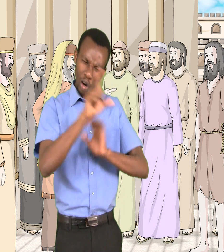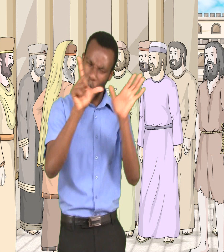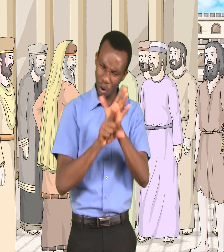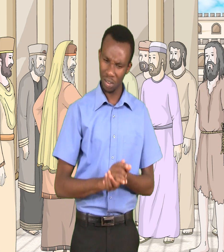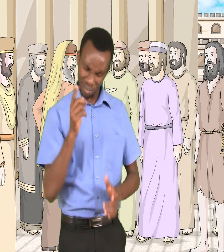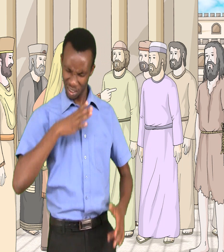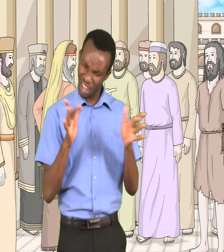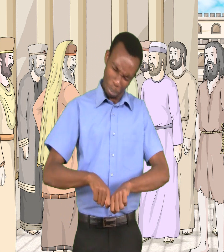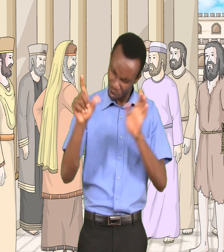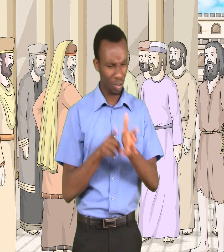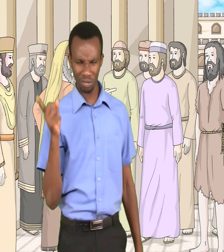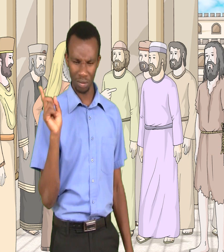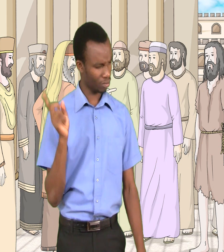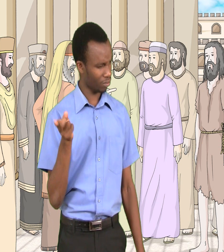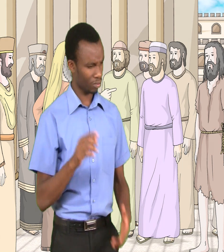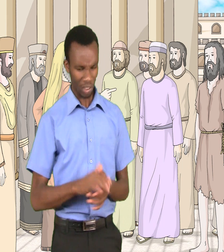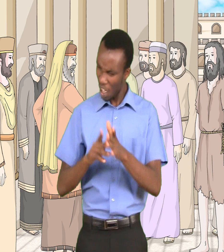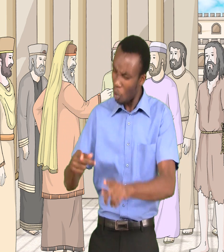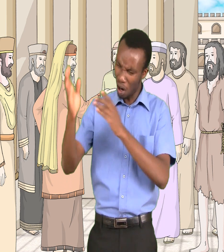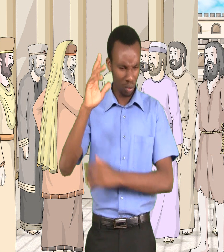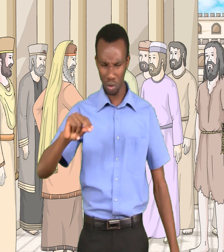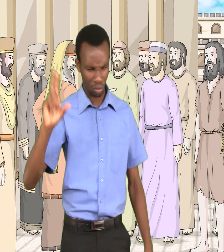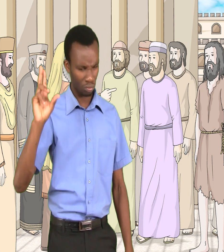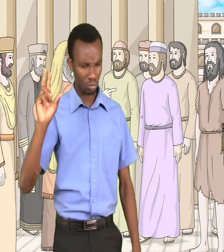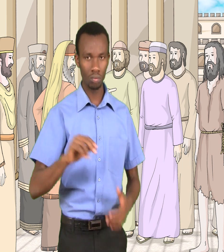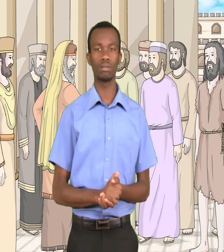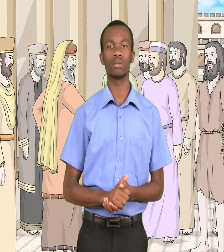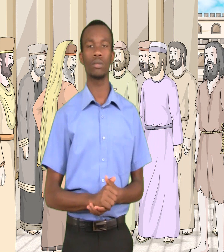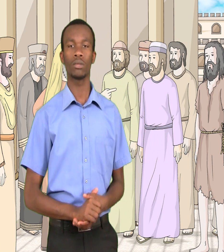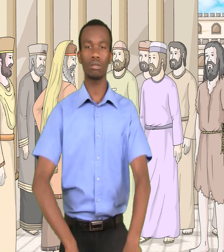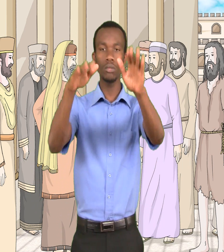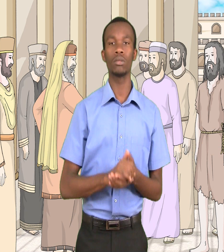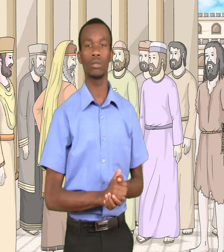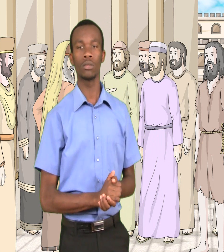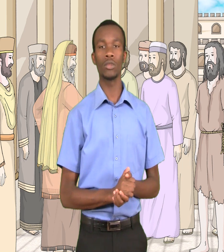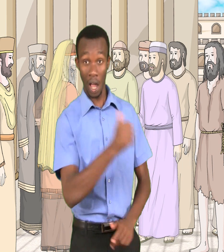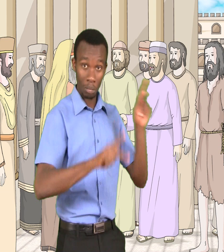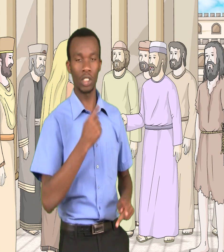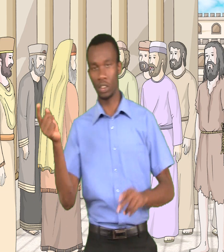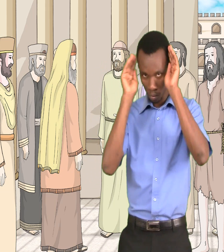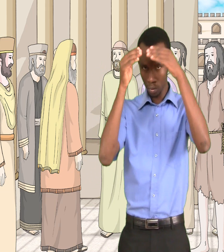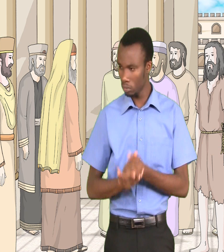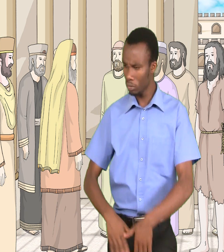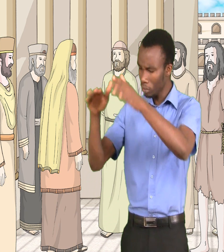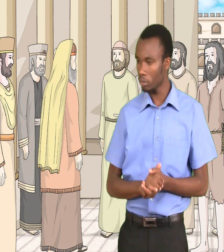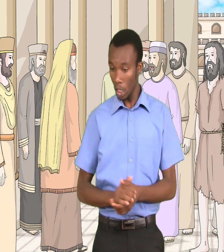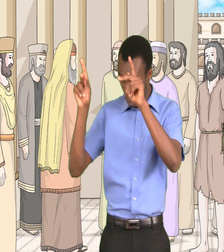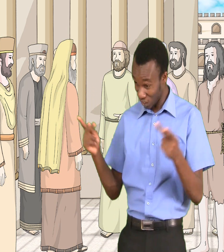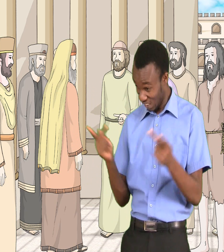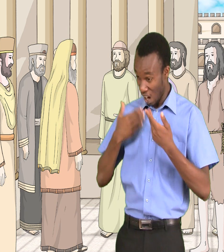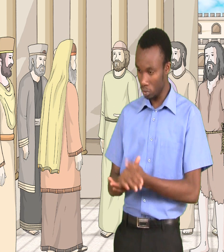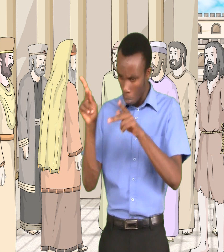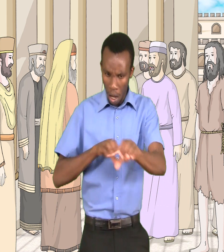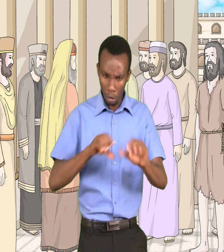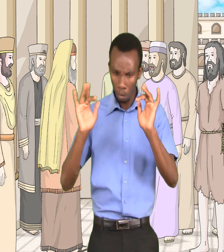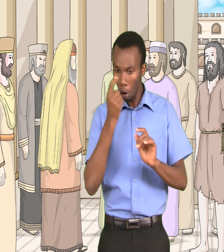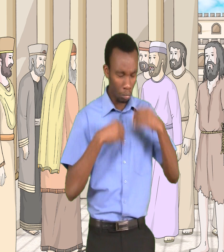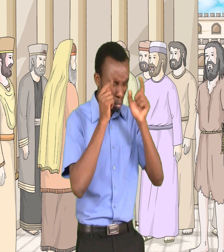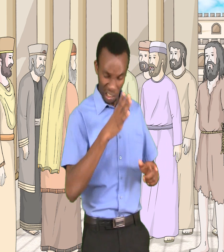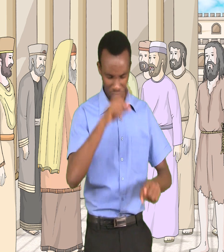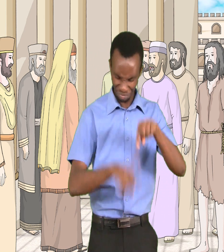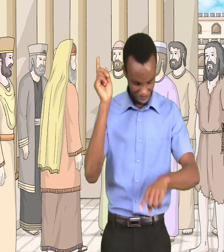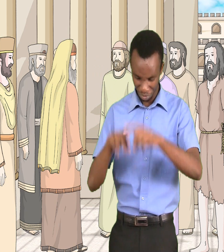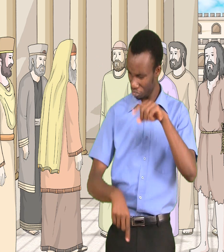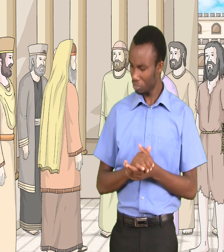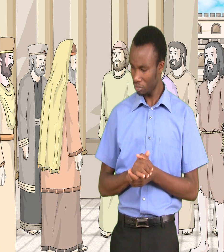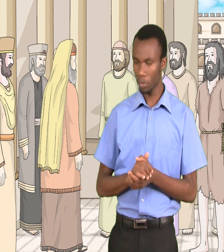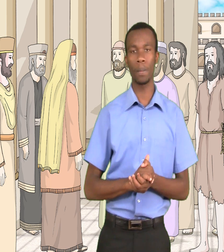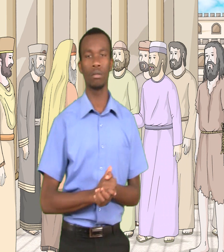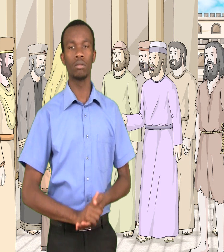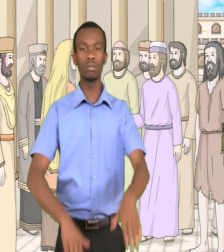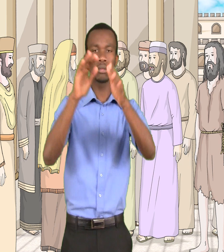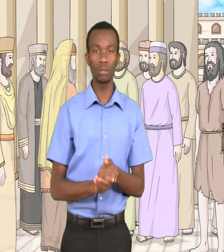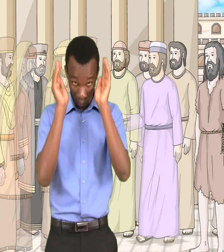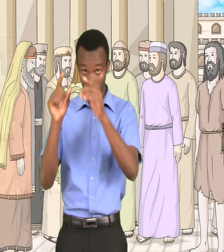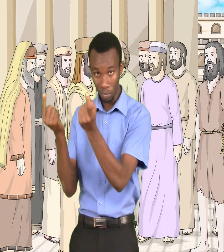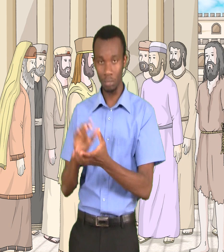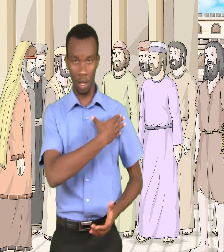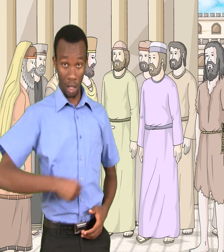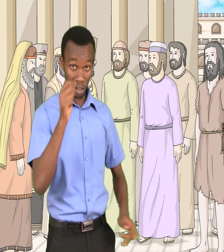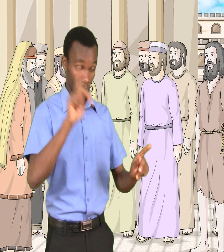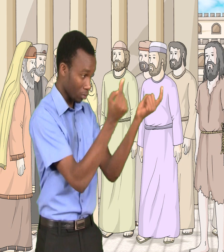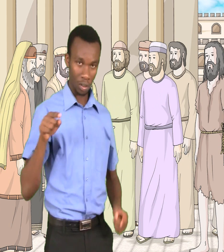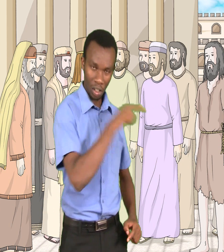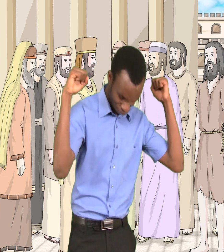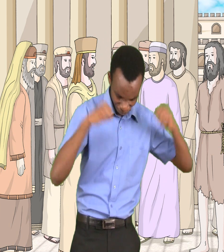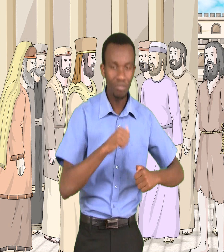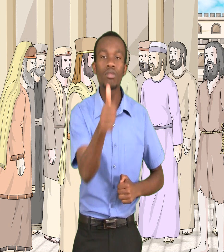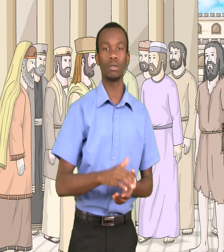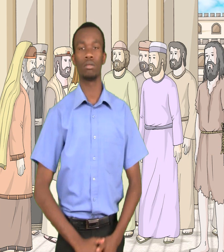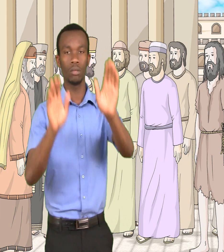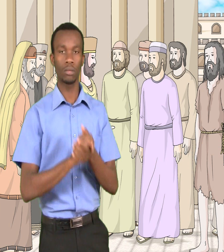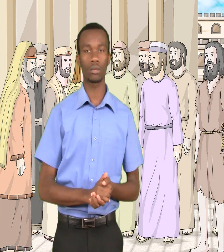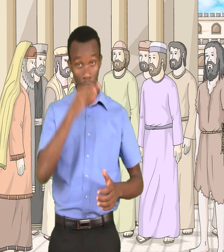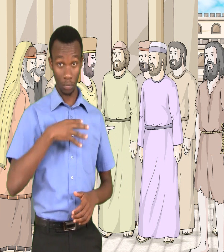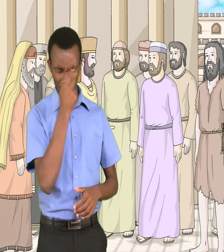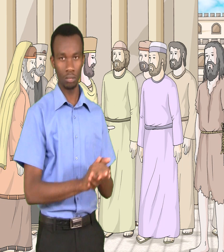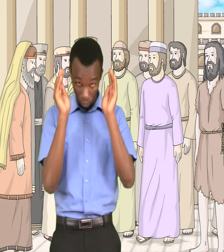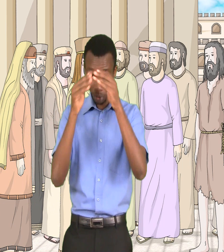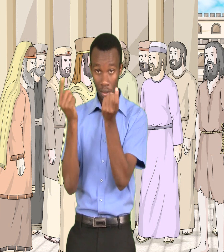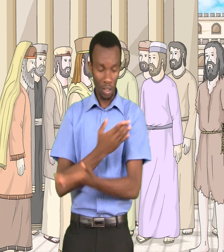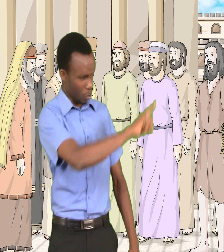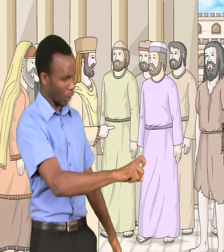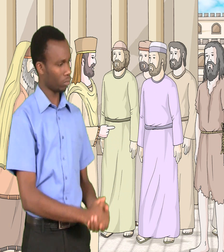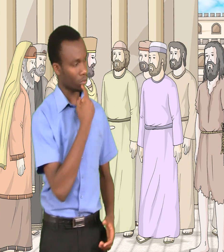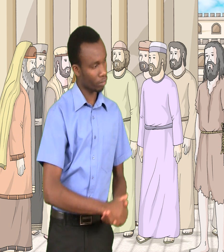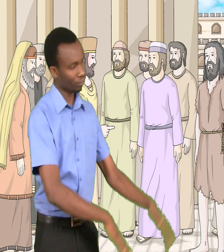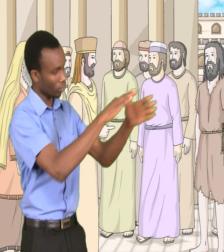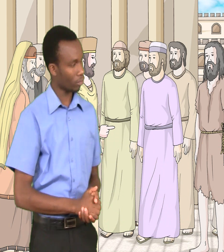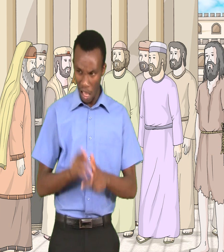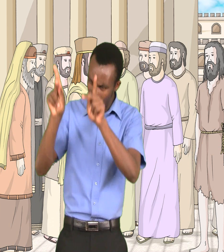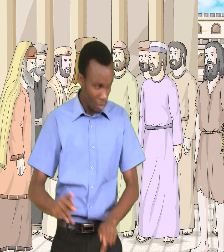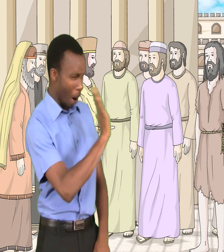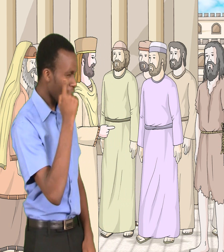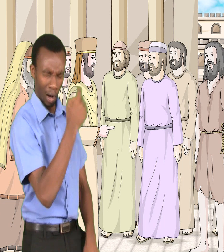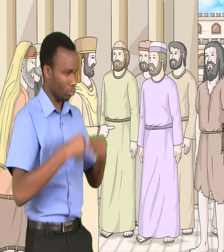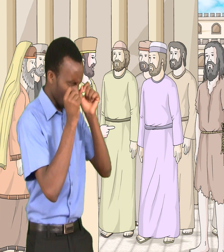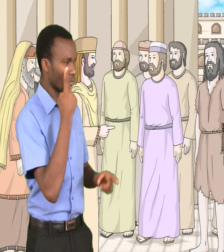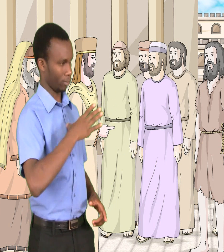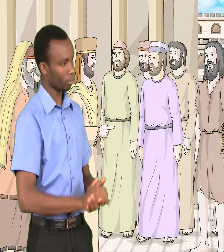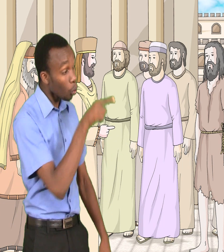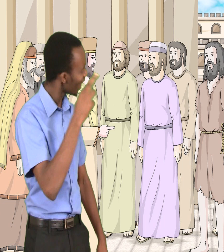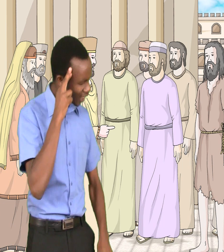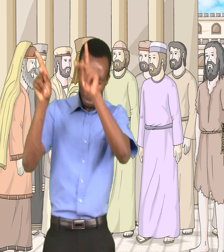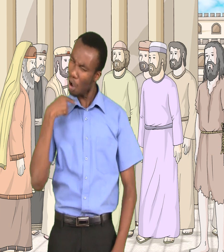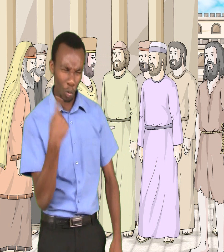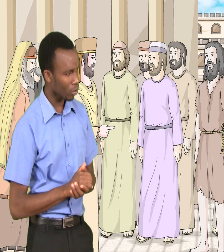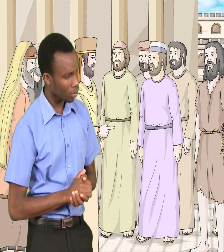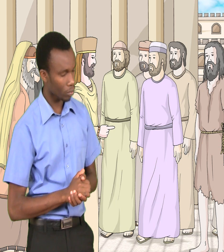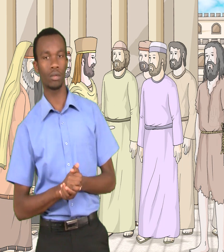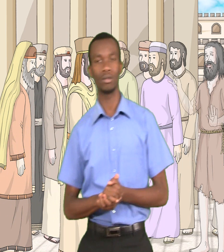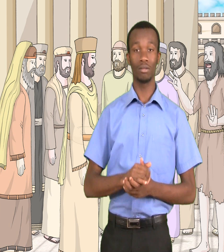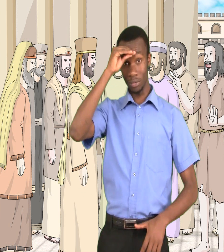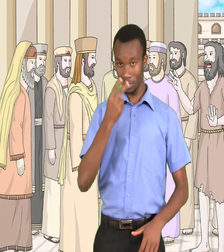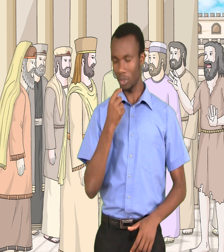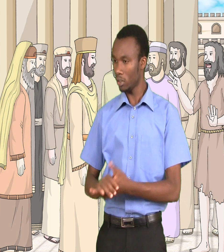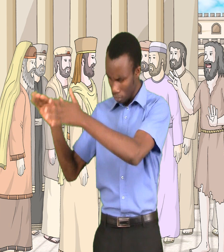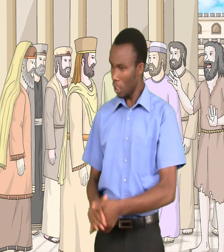Because of this, some of the Pharisees said, “This man is not from God, for He does not keep the Sabbath.” But others said, “How can a sinful man perform such signs?” And there was division among them.